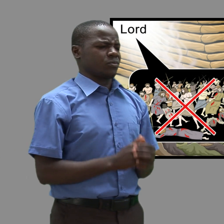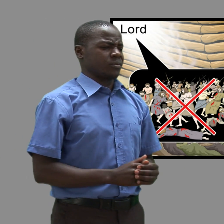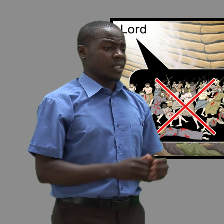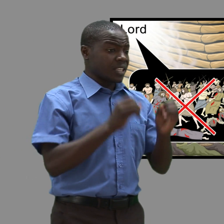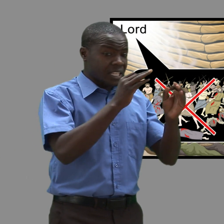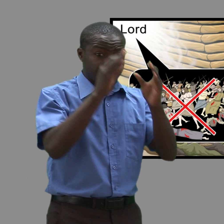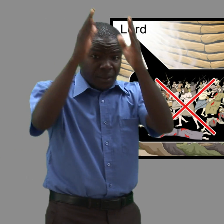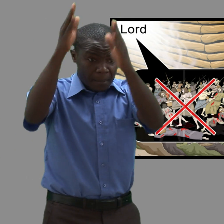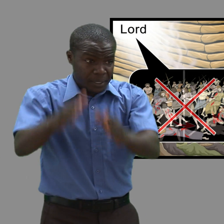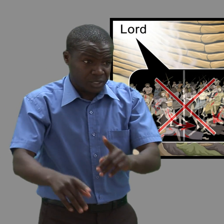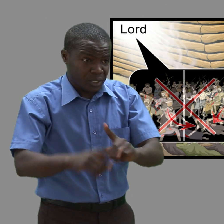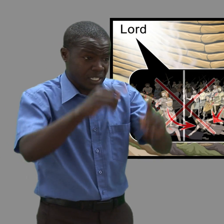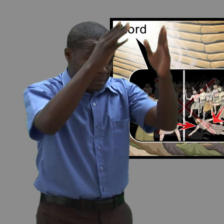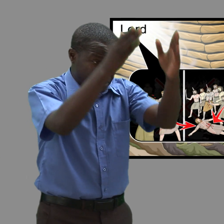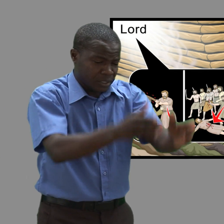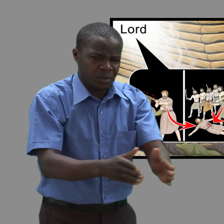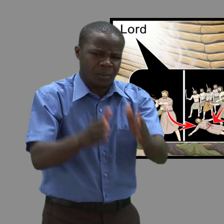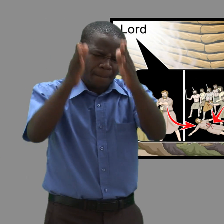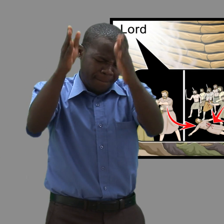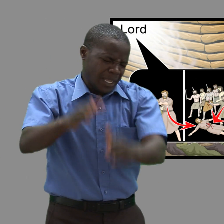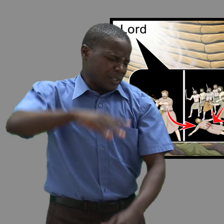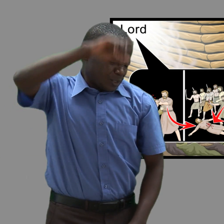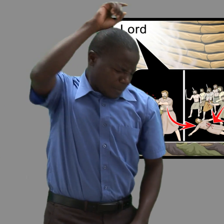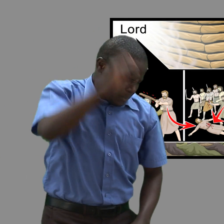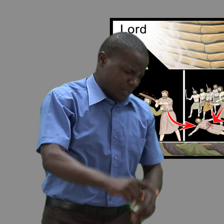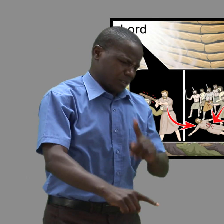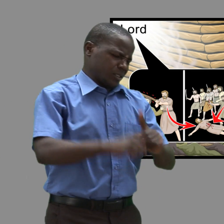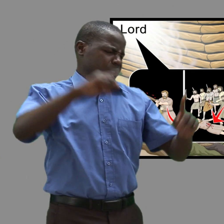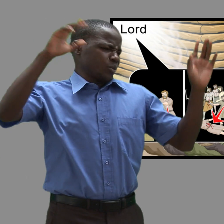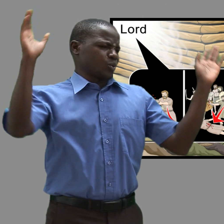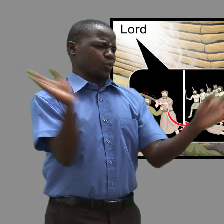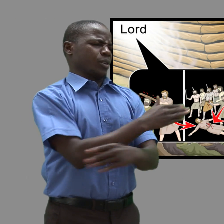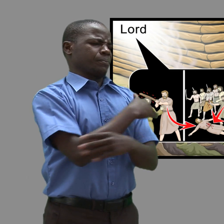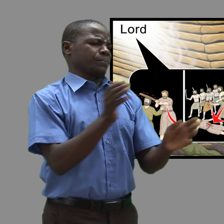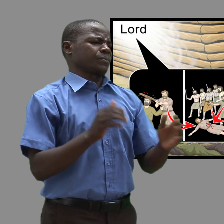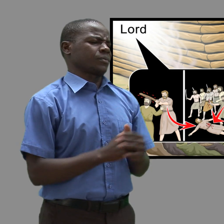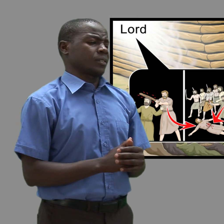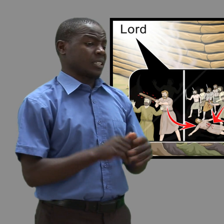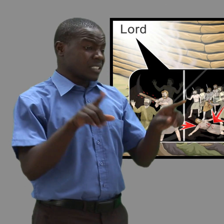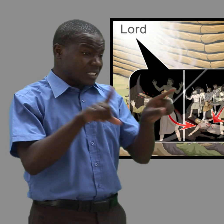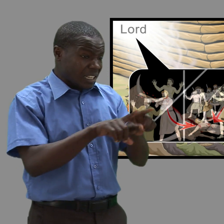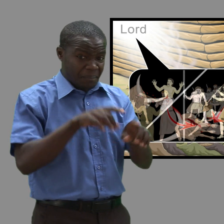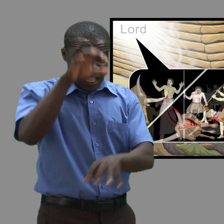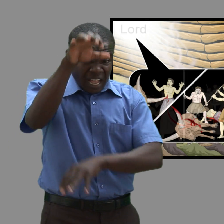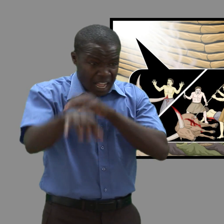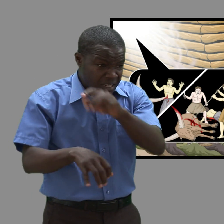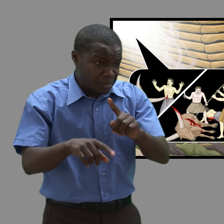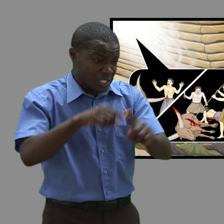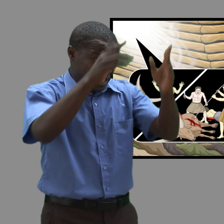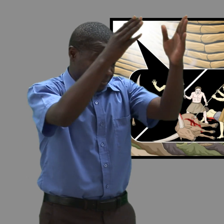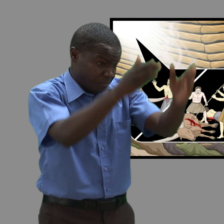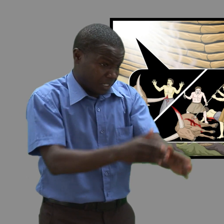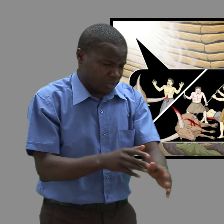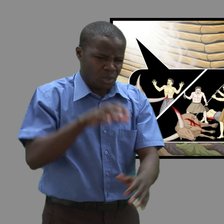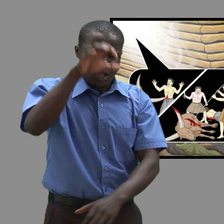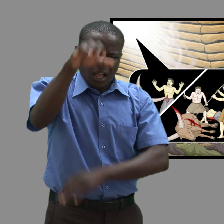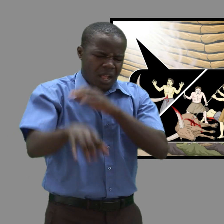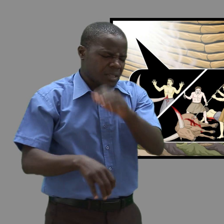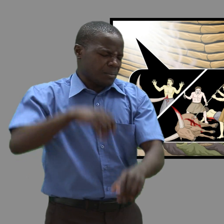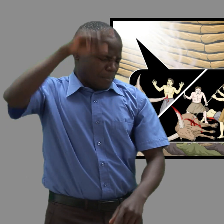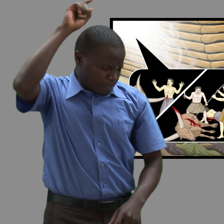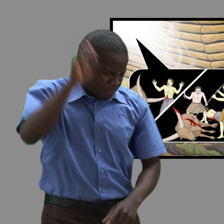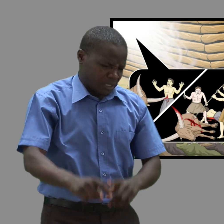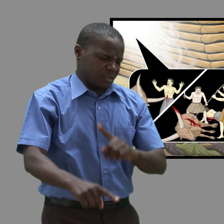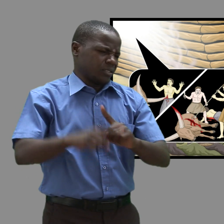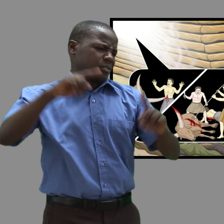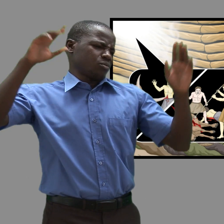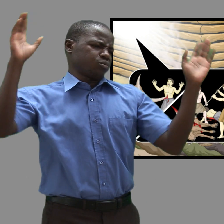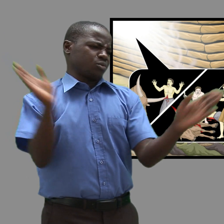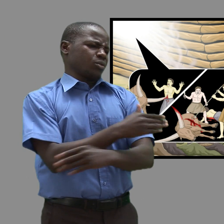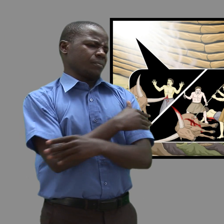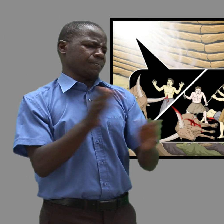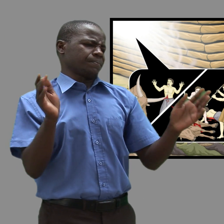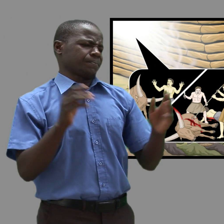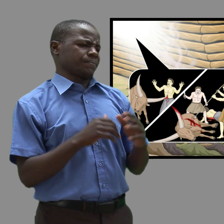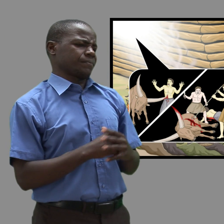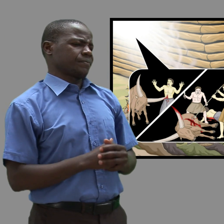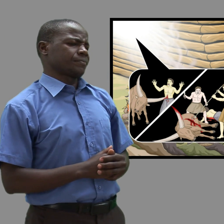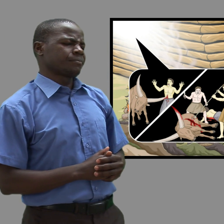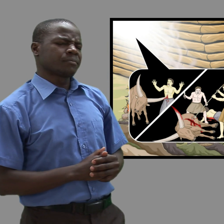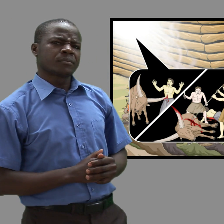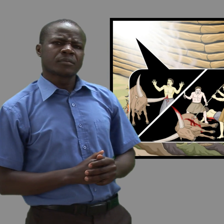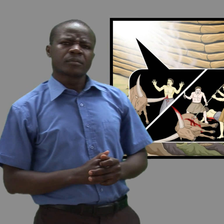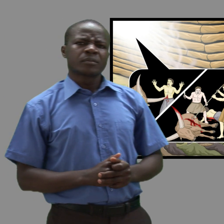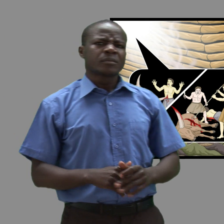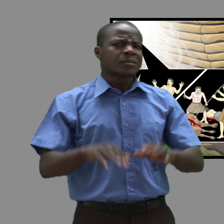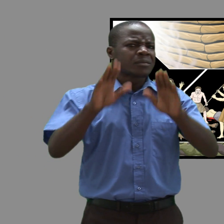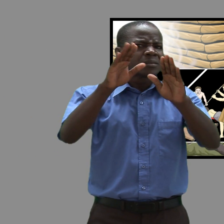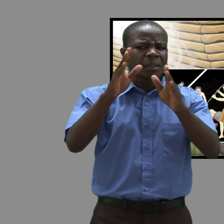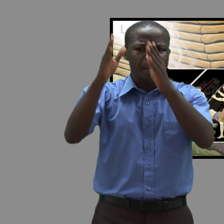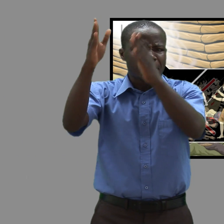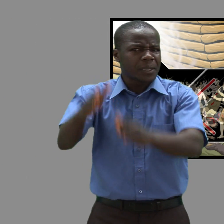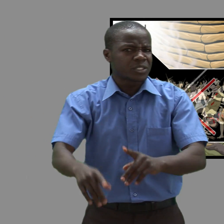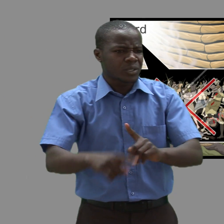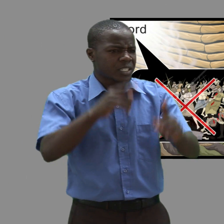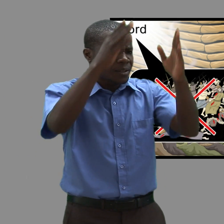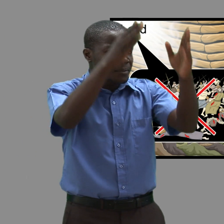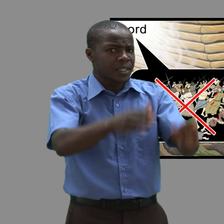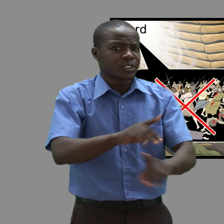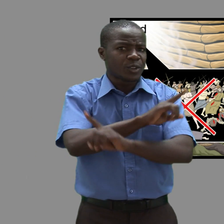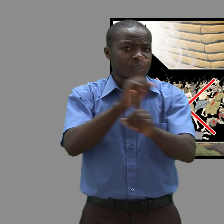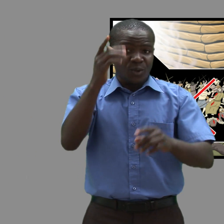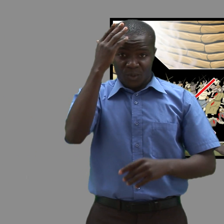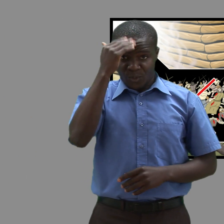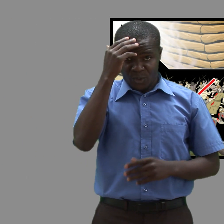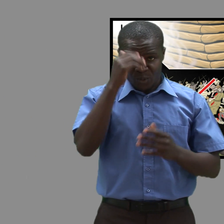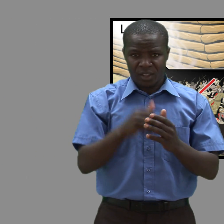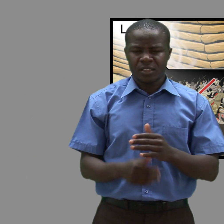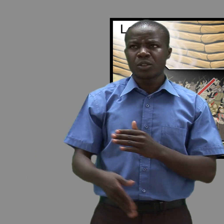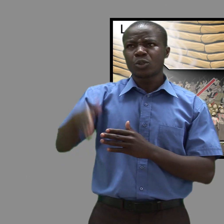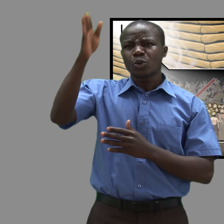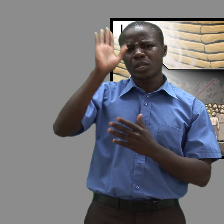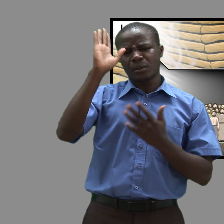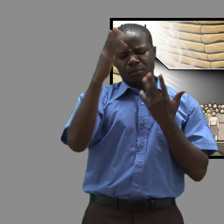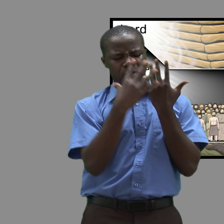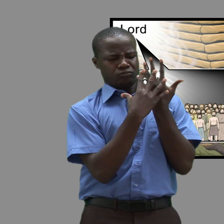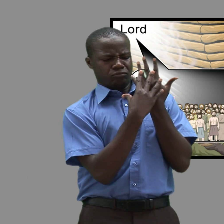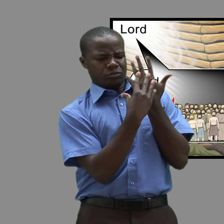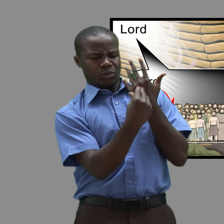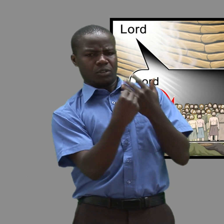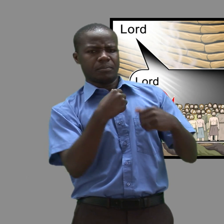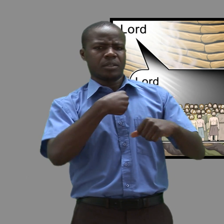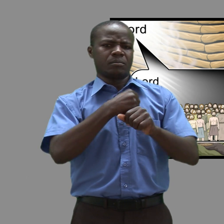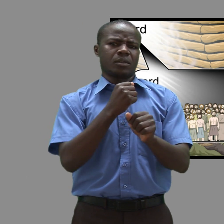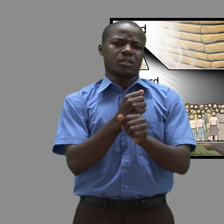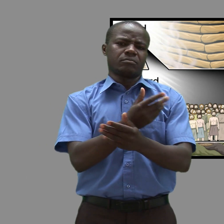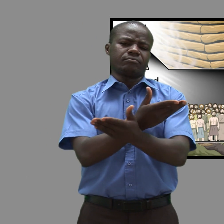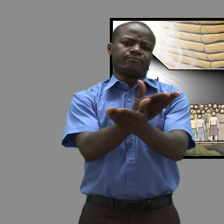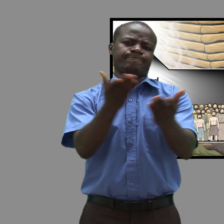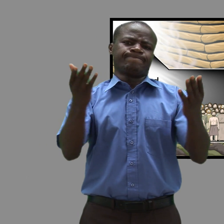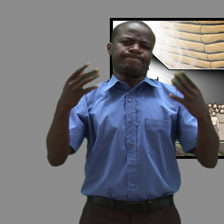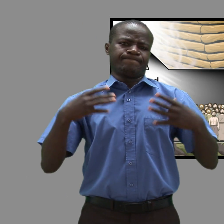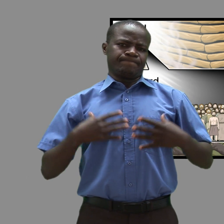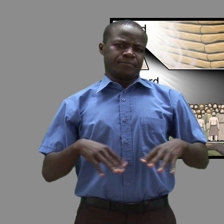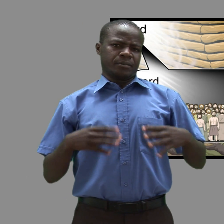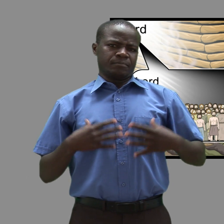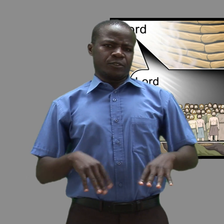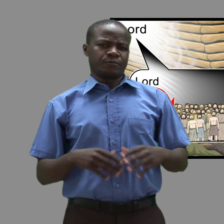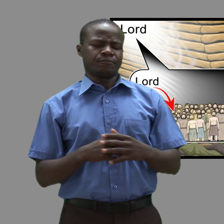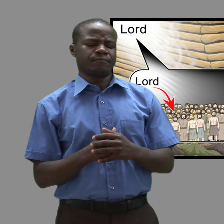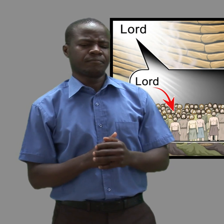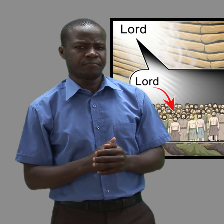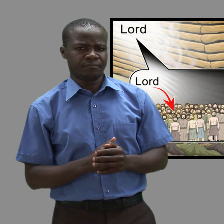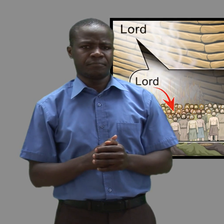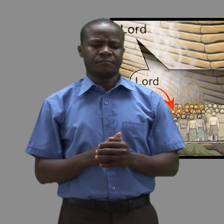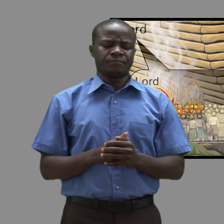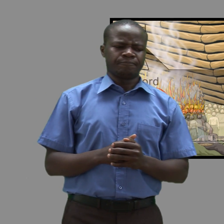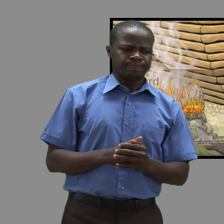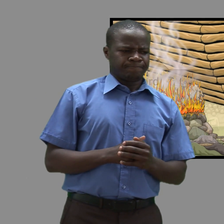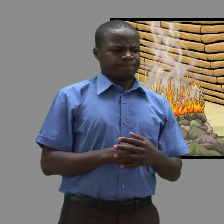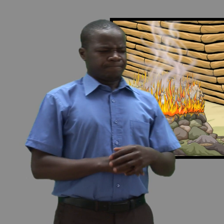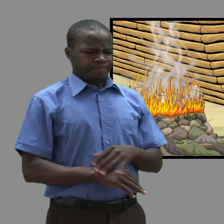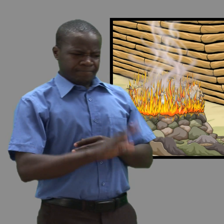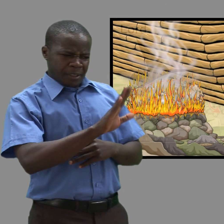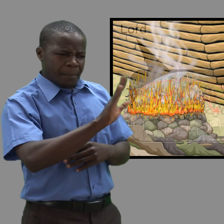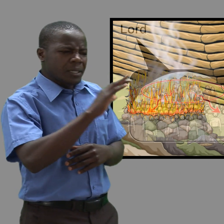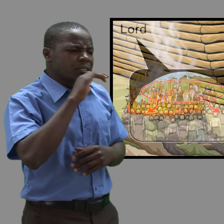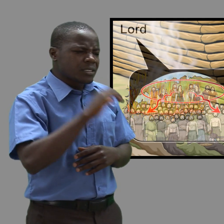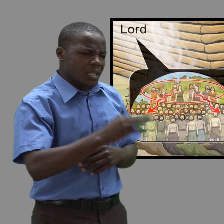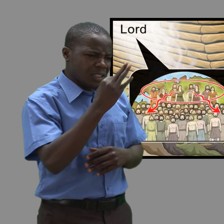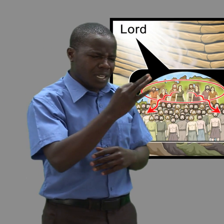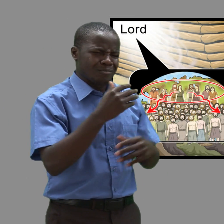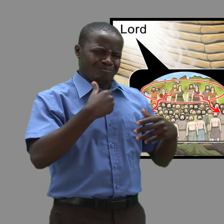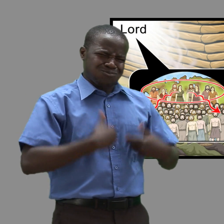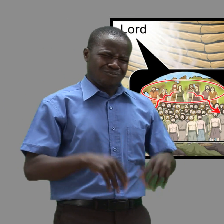I will demand an accounting from anyone who takes the life of his fellow man: Whoever sheds the blood of man, by man his blood will be shed; for in His own image God has made mankind.